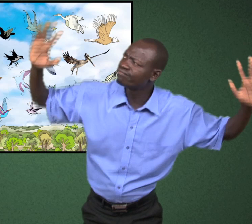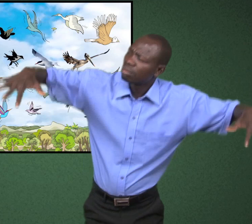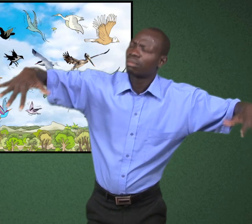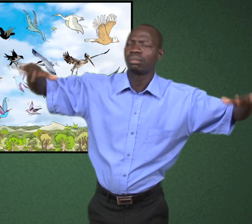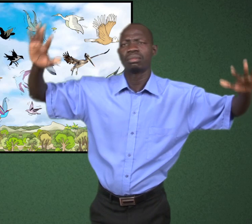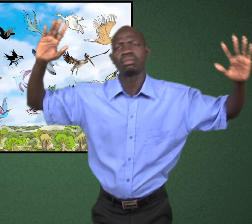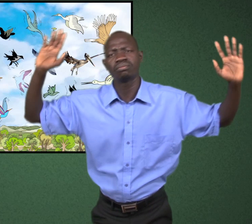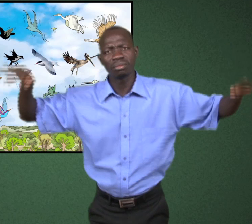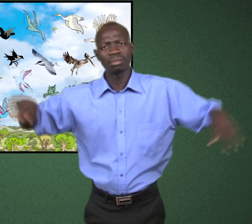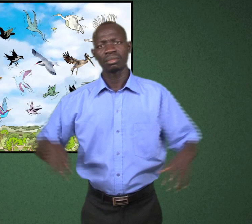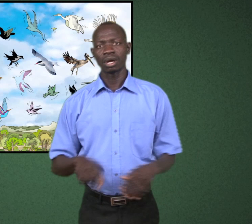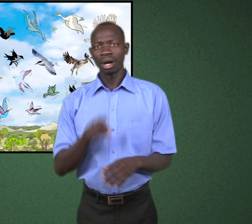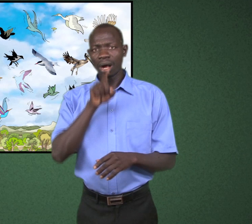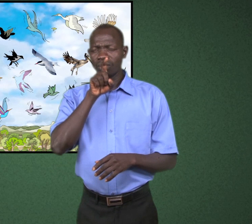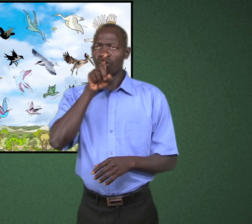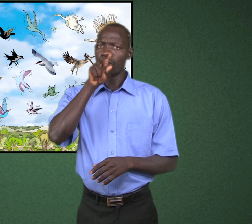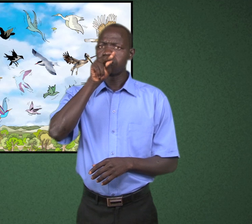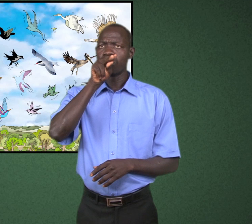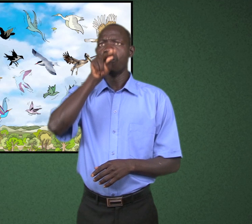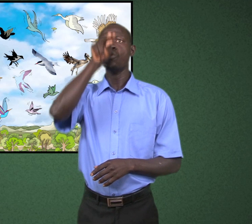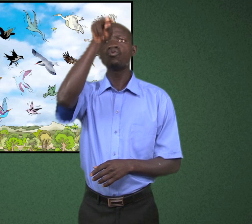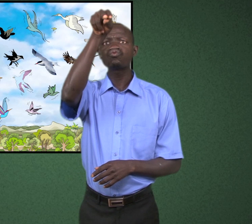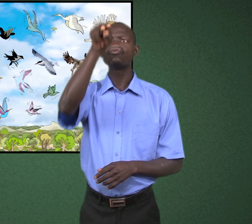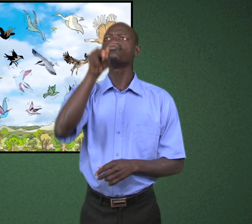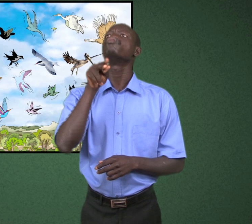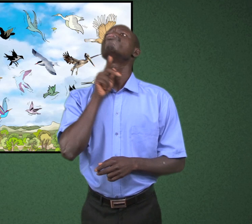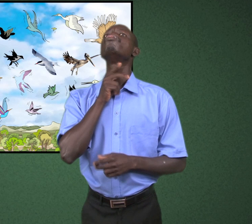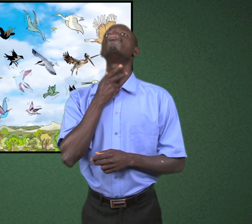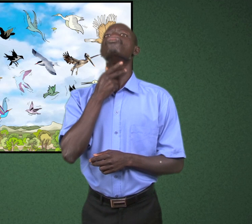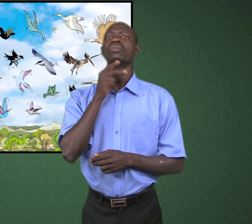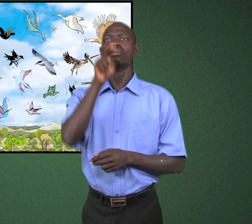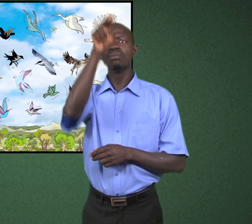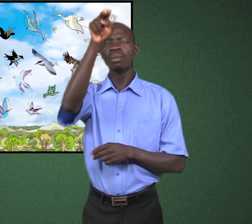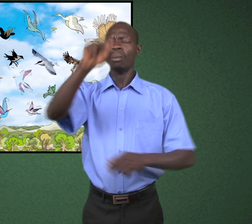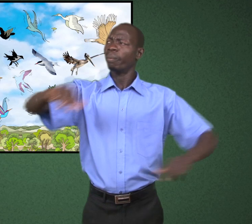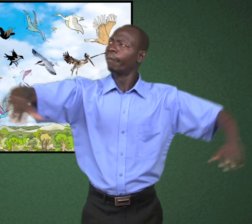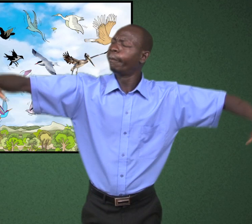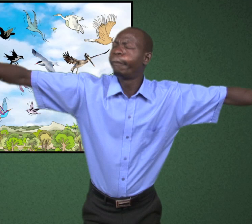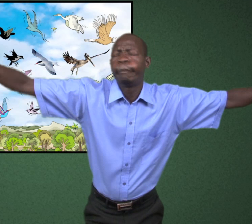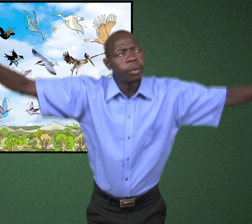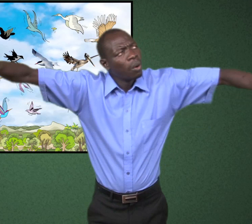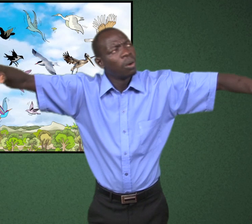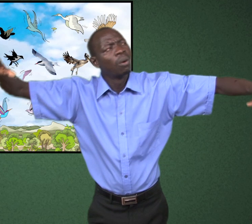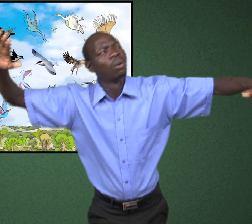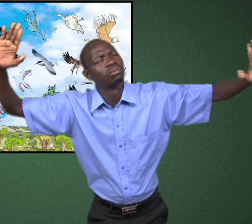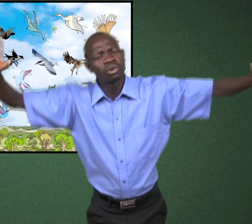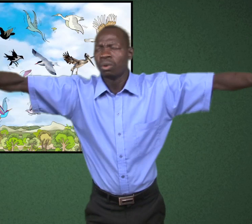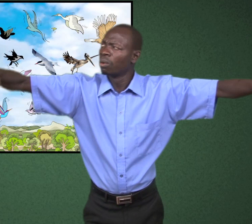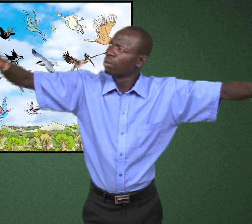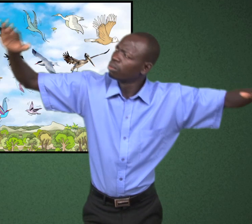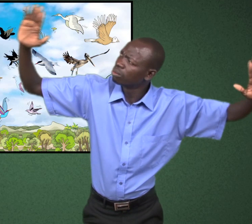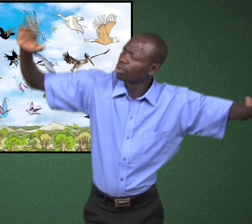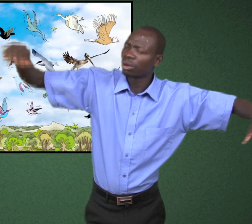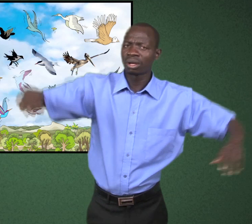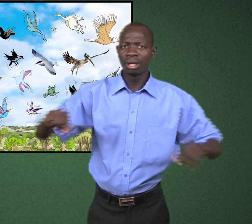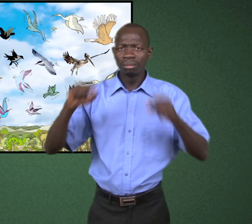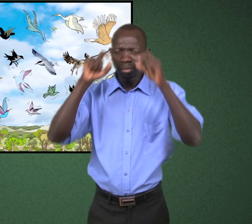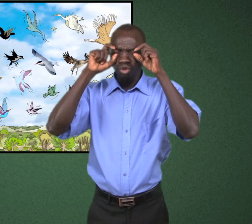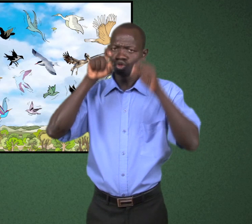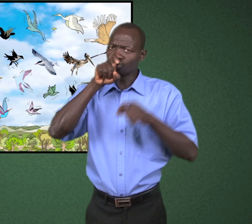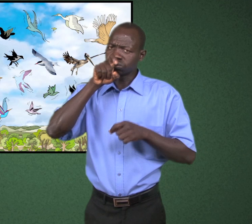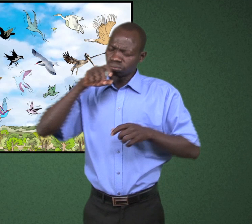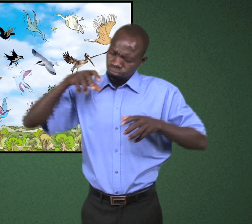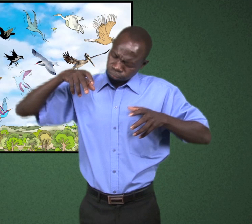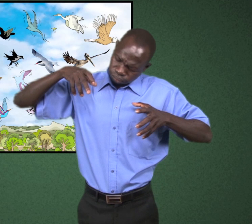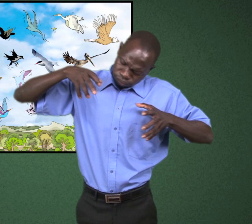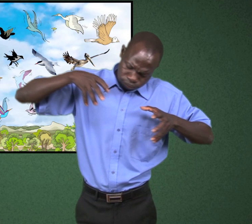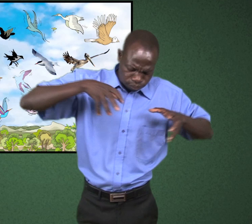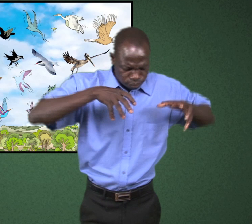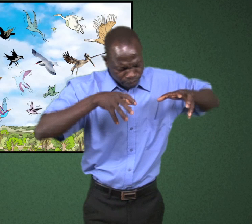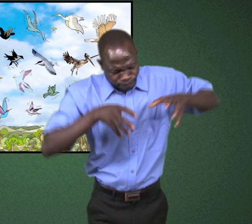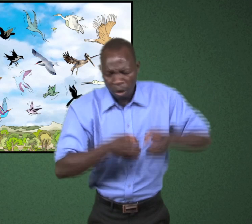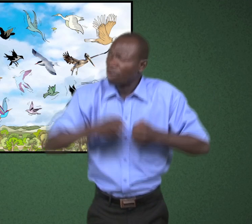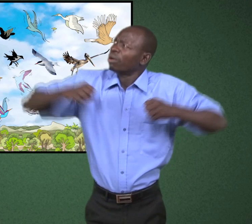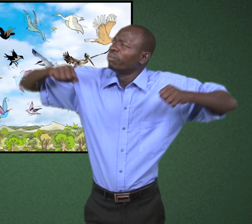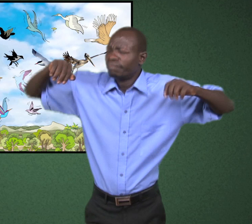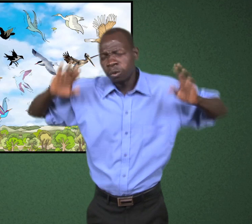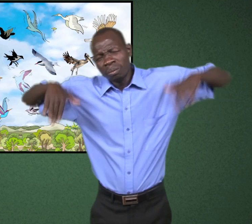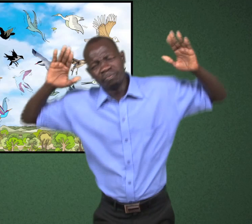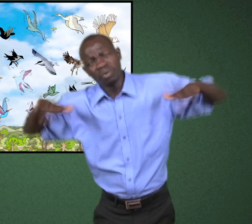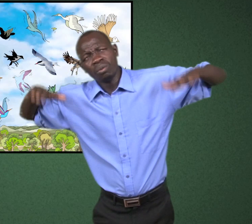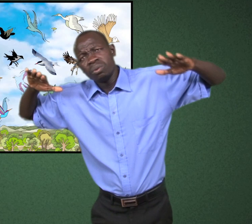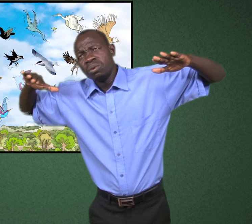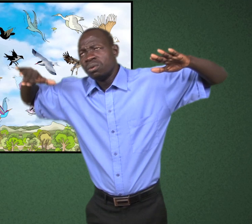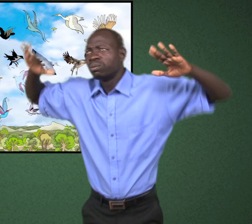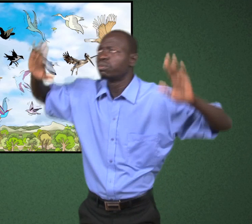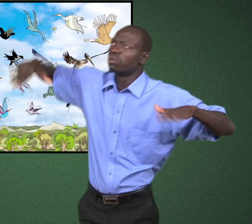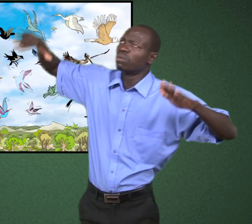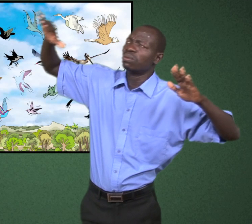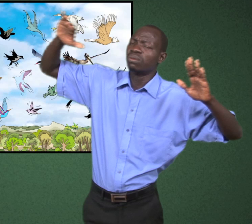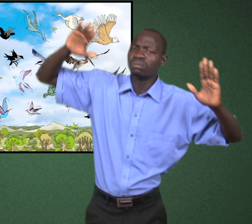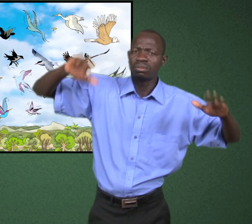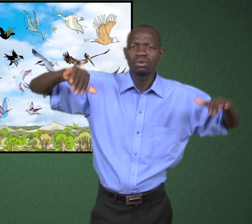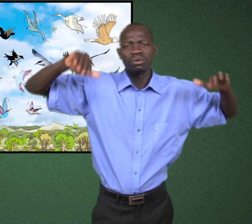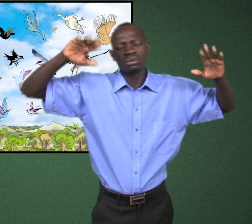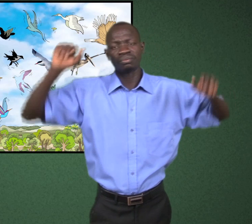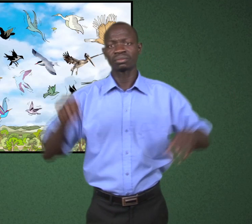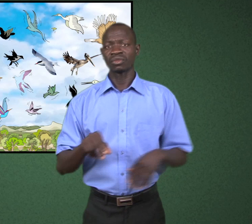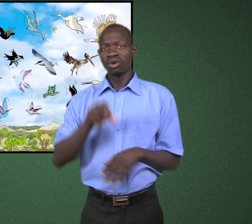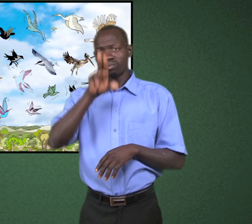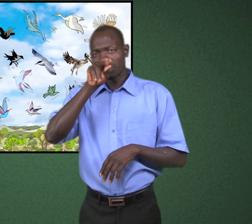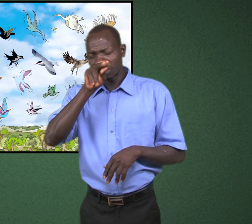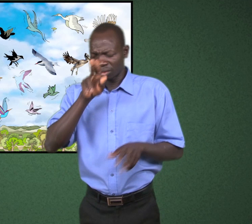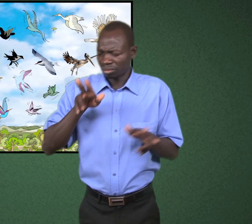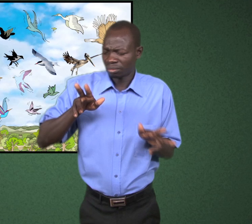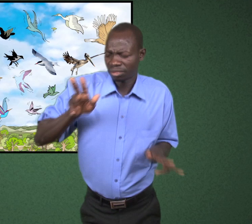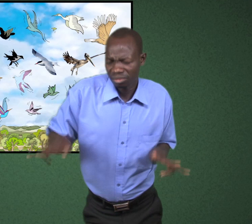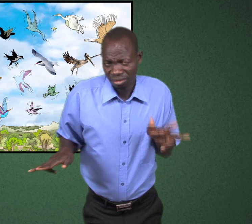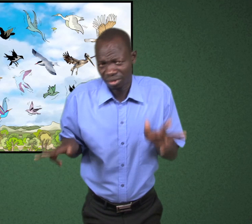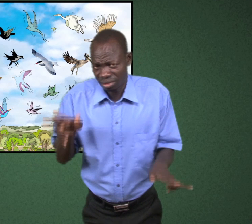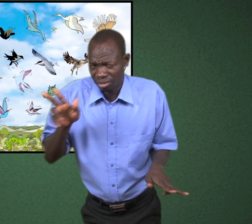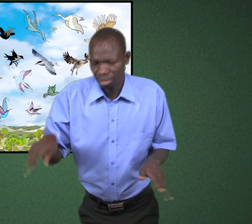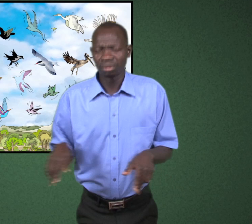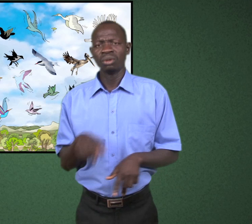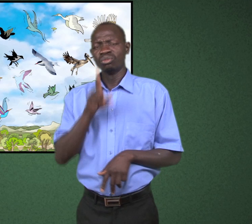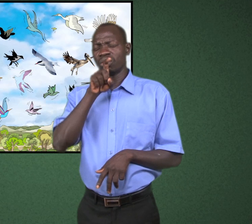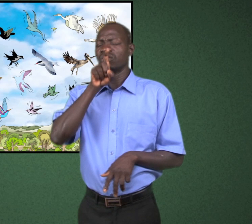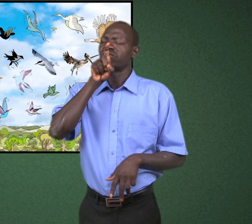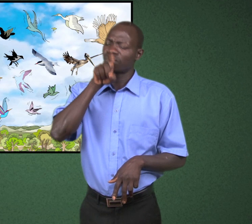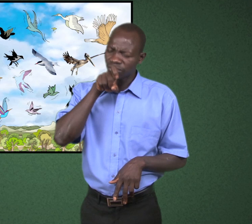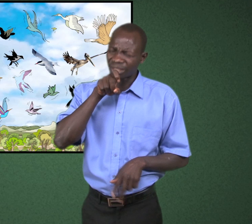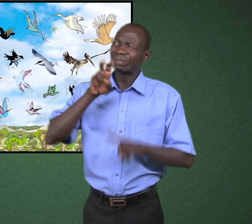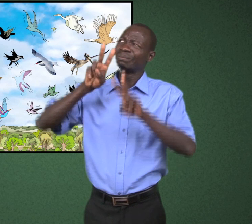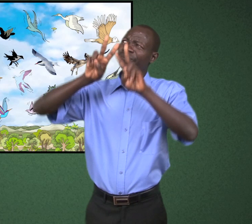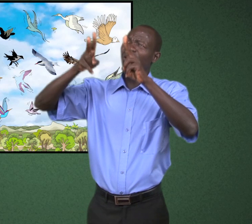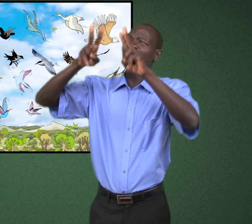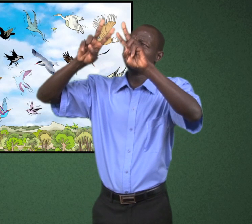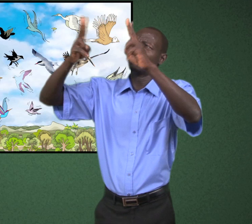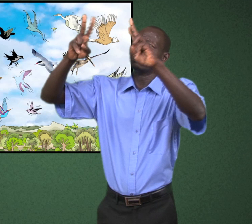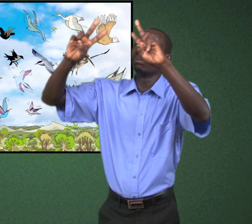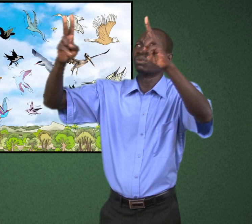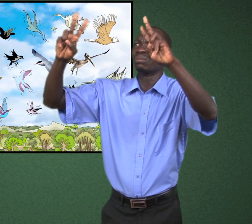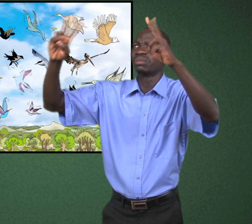And God saw that it was good.